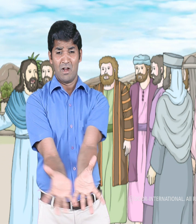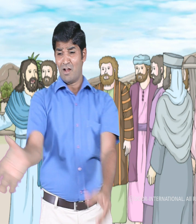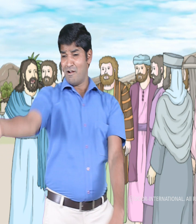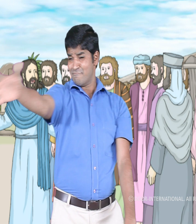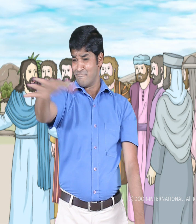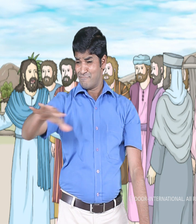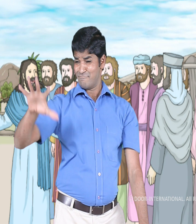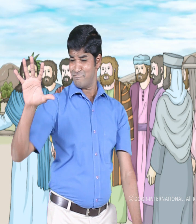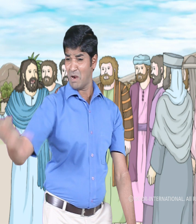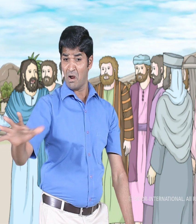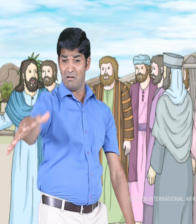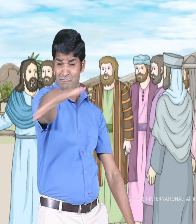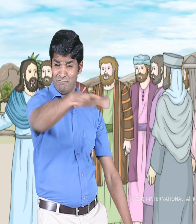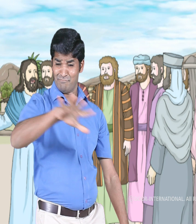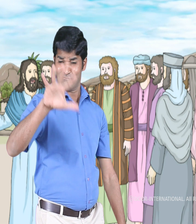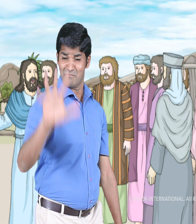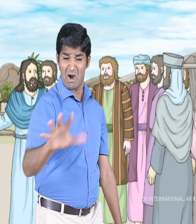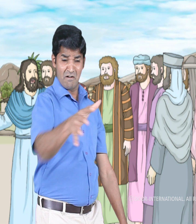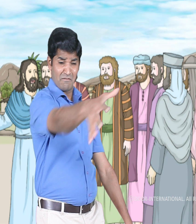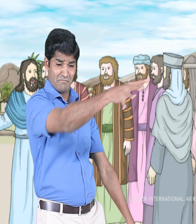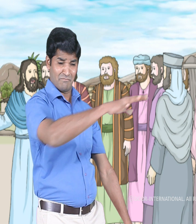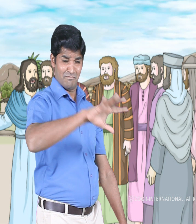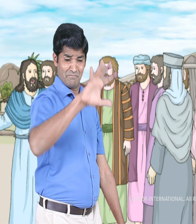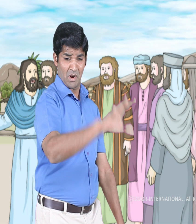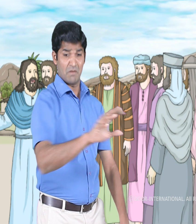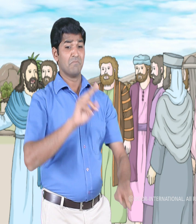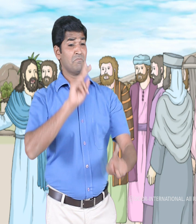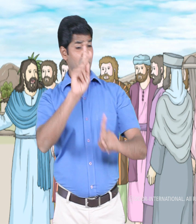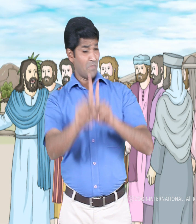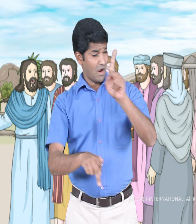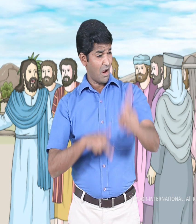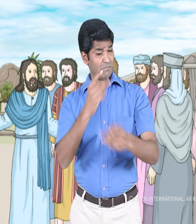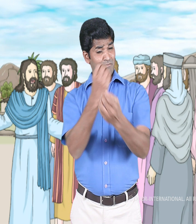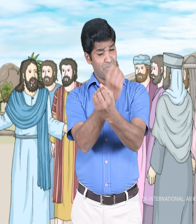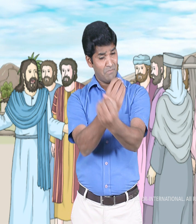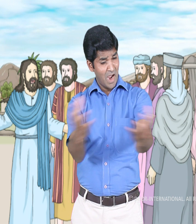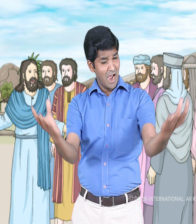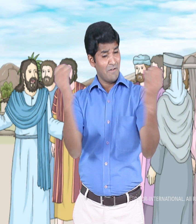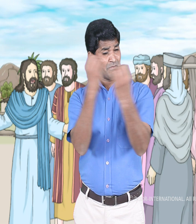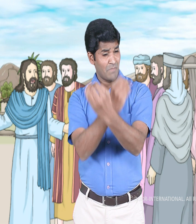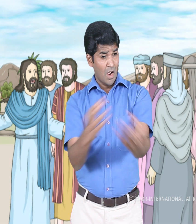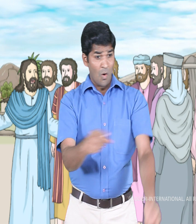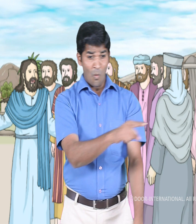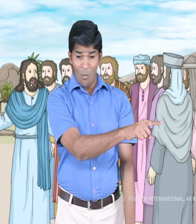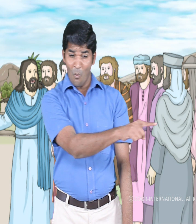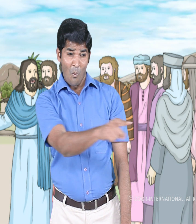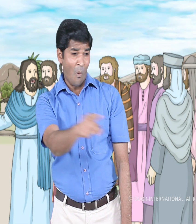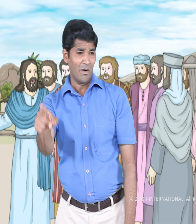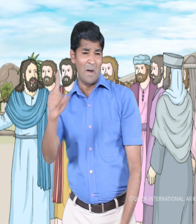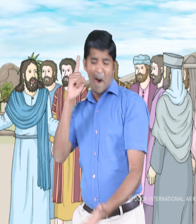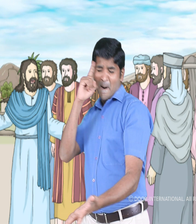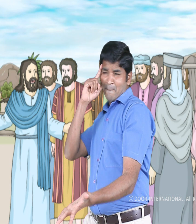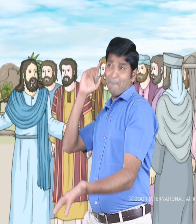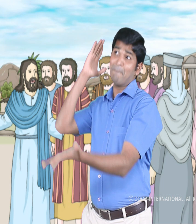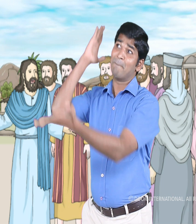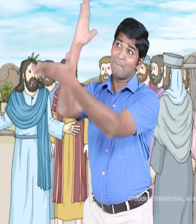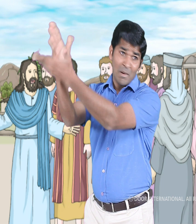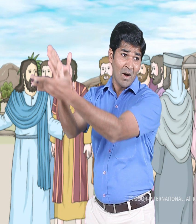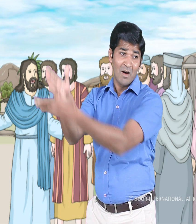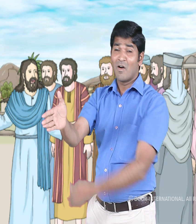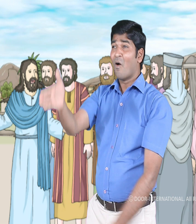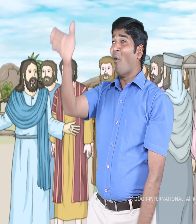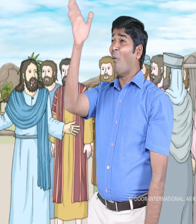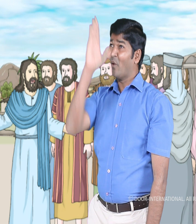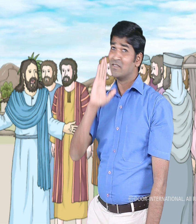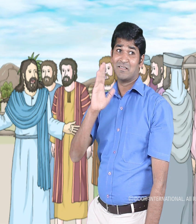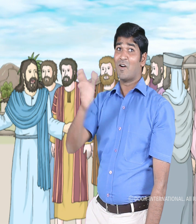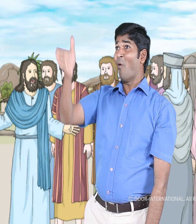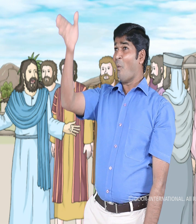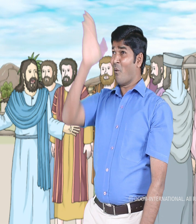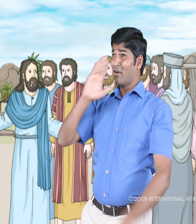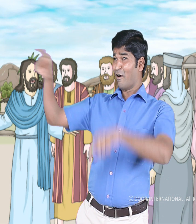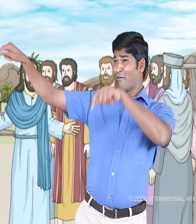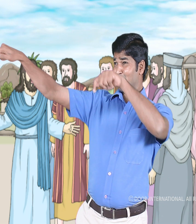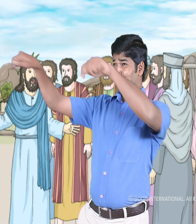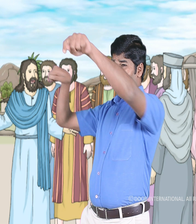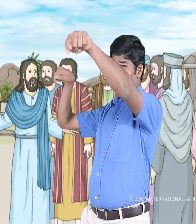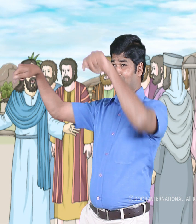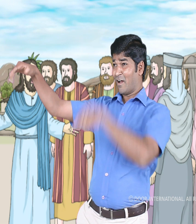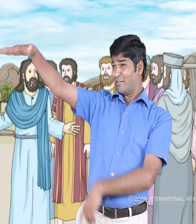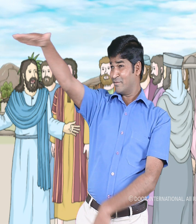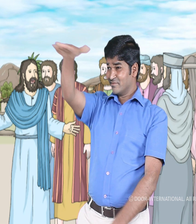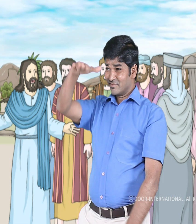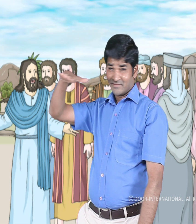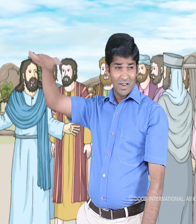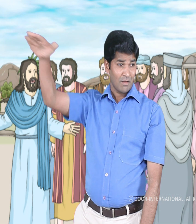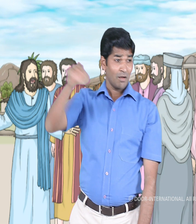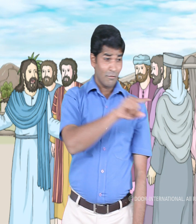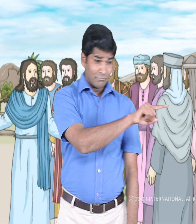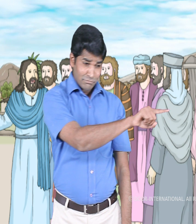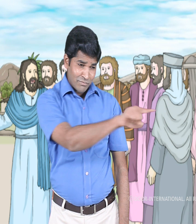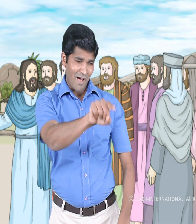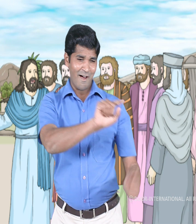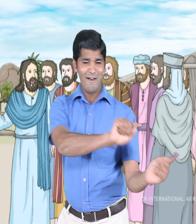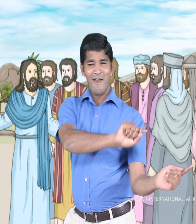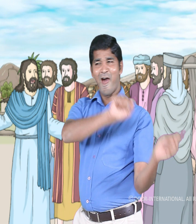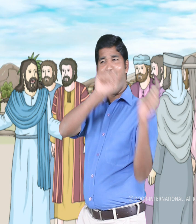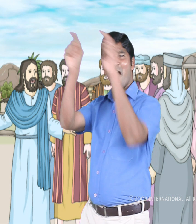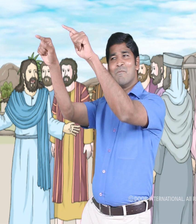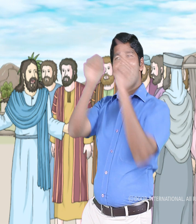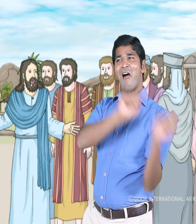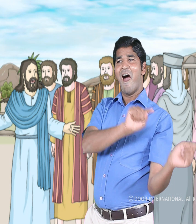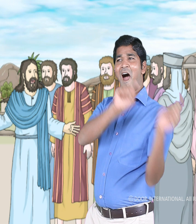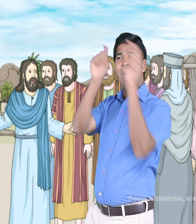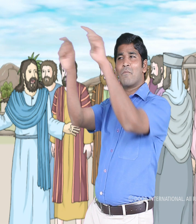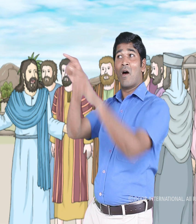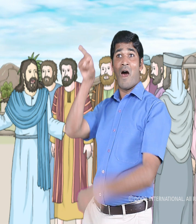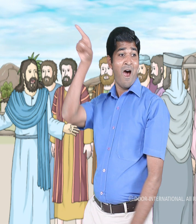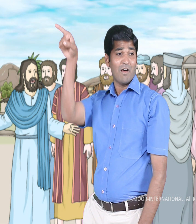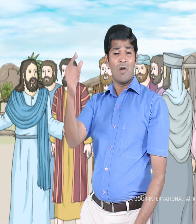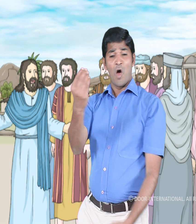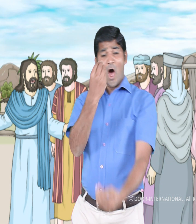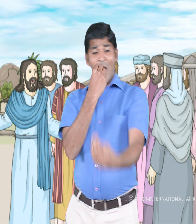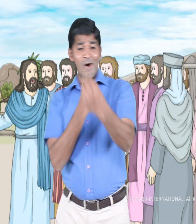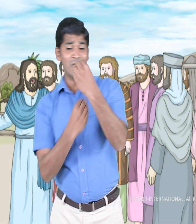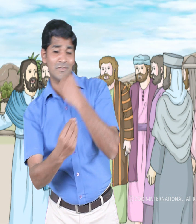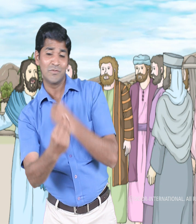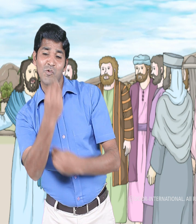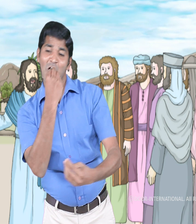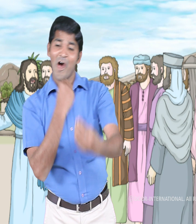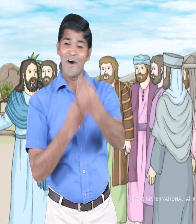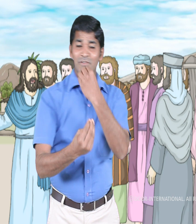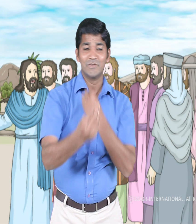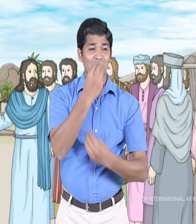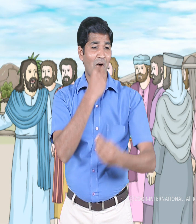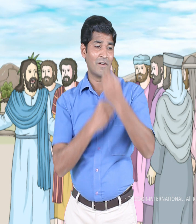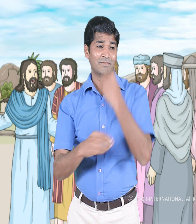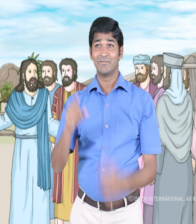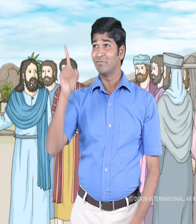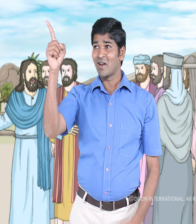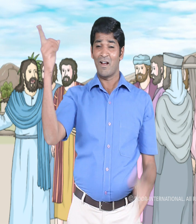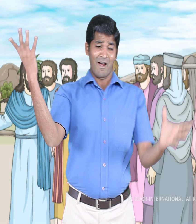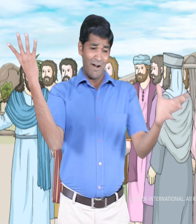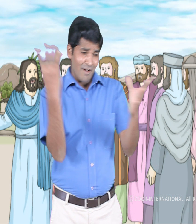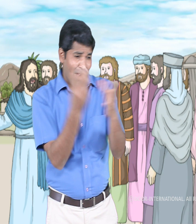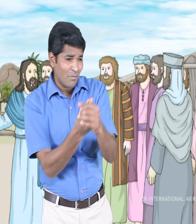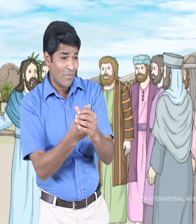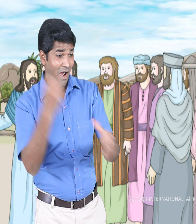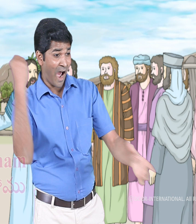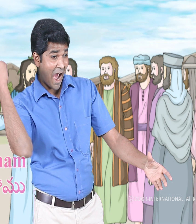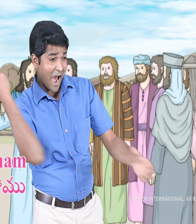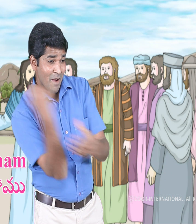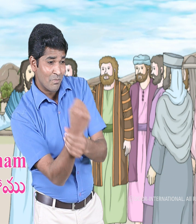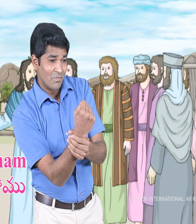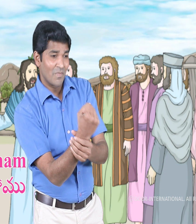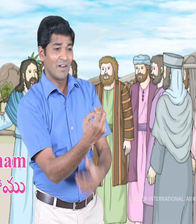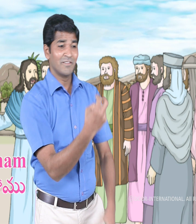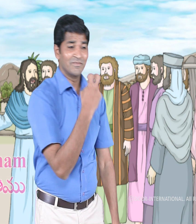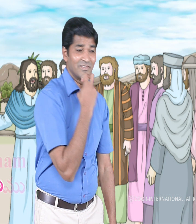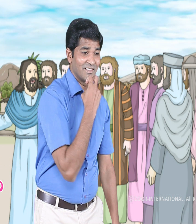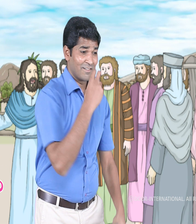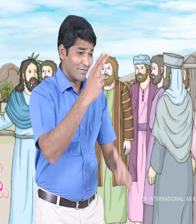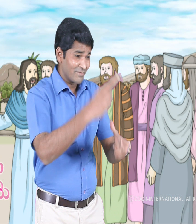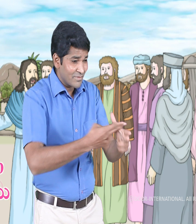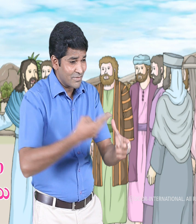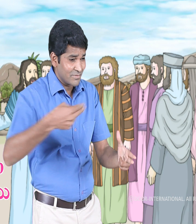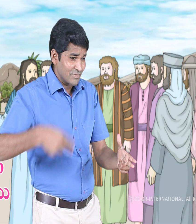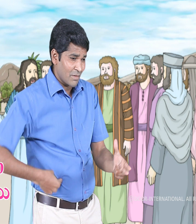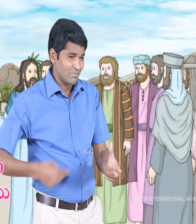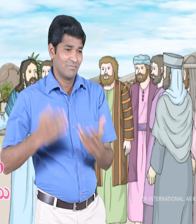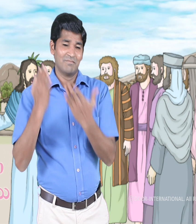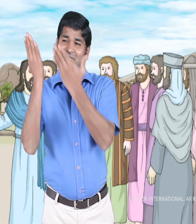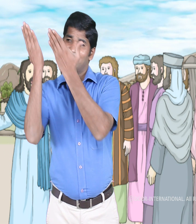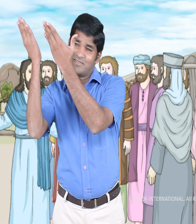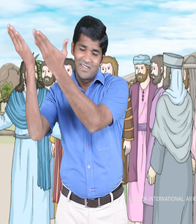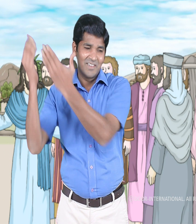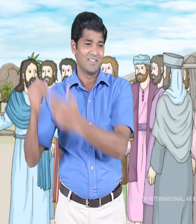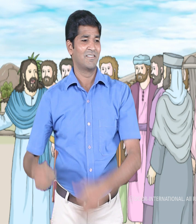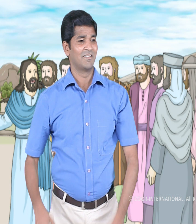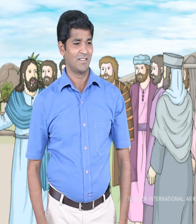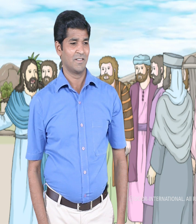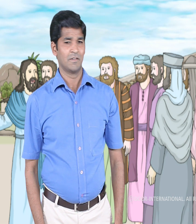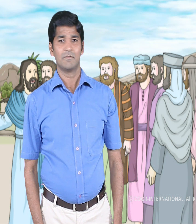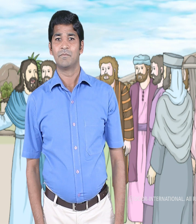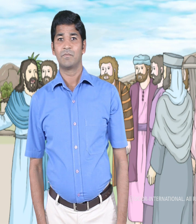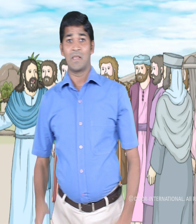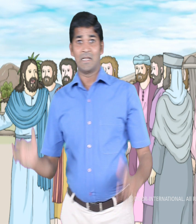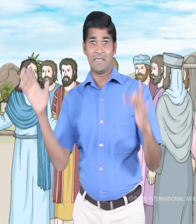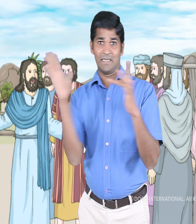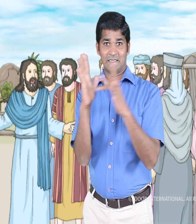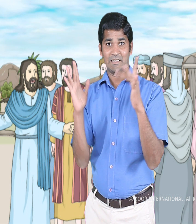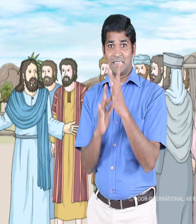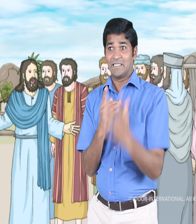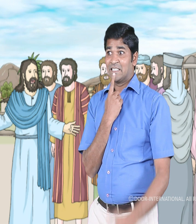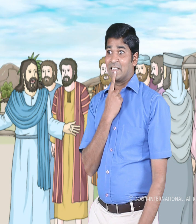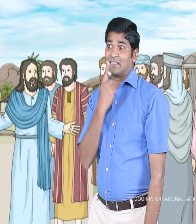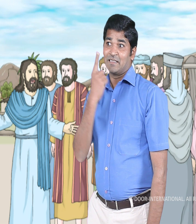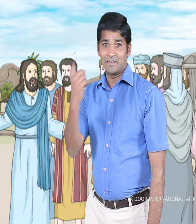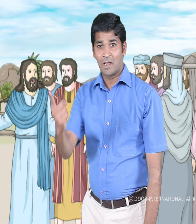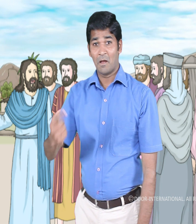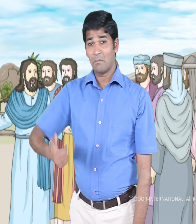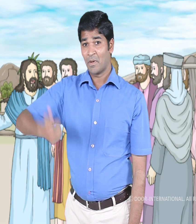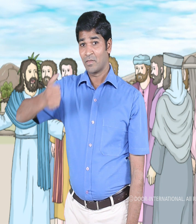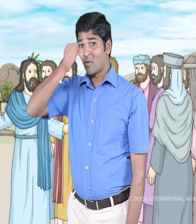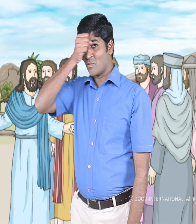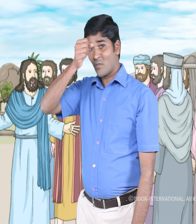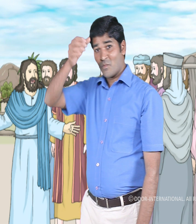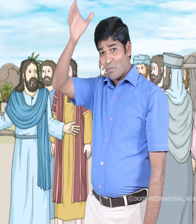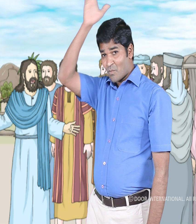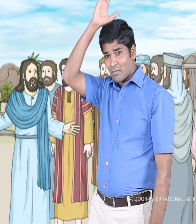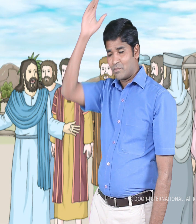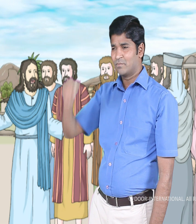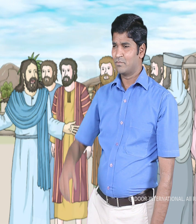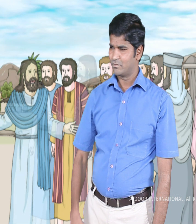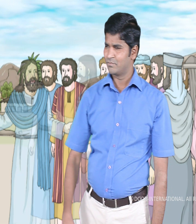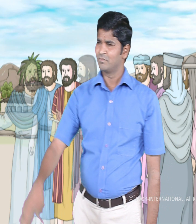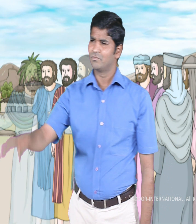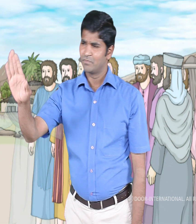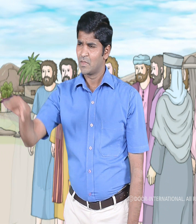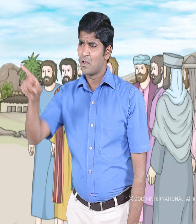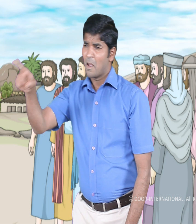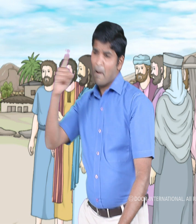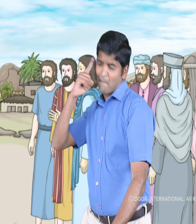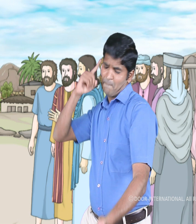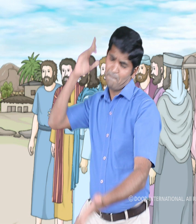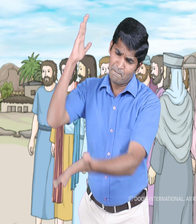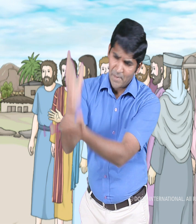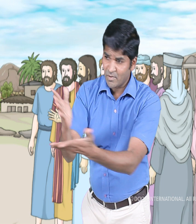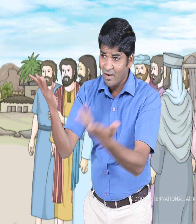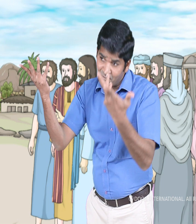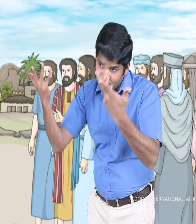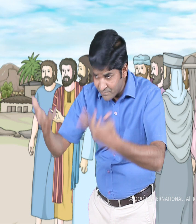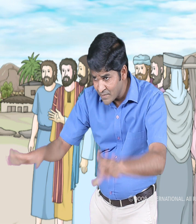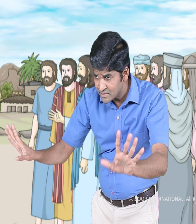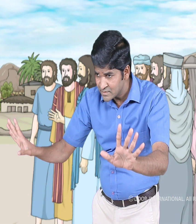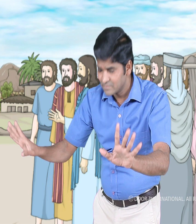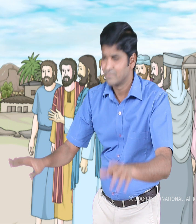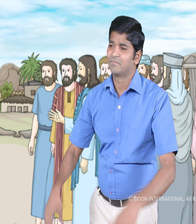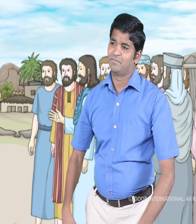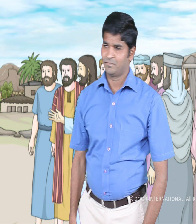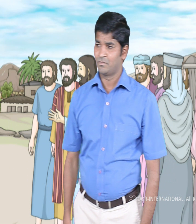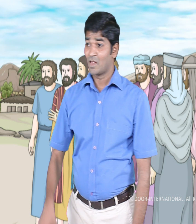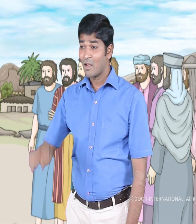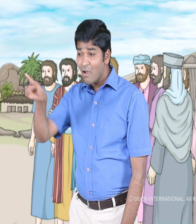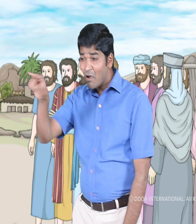But the sons of the kingdom will be thrown into the outer darkness, where there will be weeping and gnashing of teeth.”